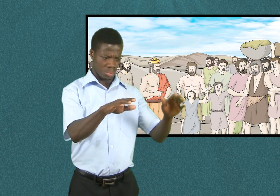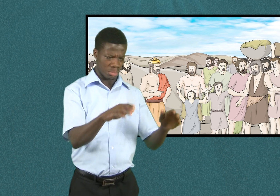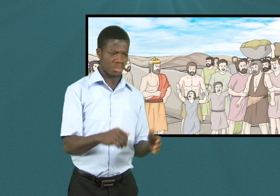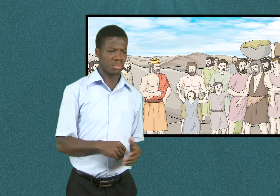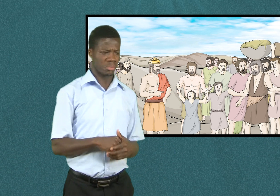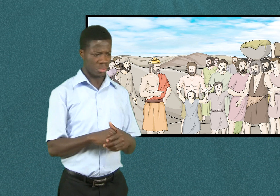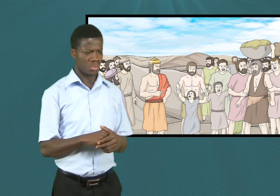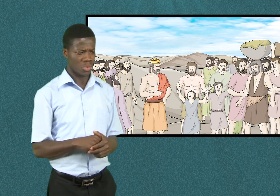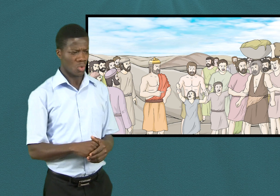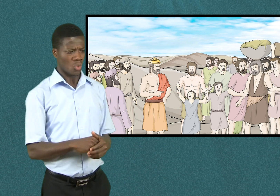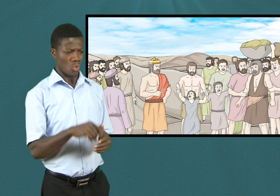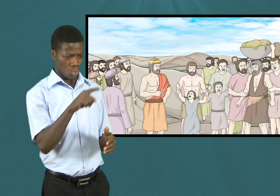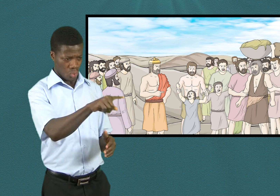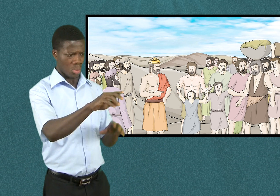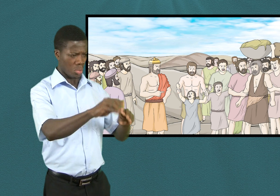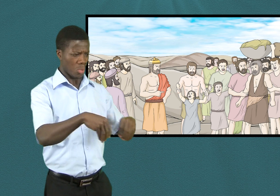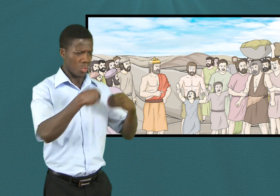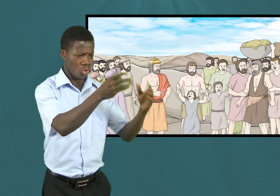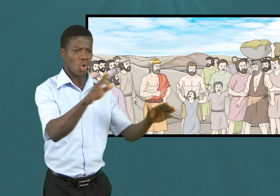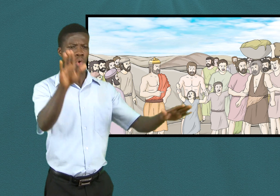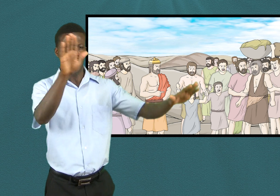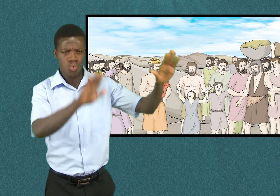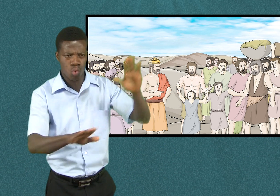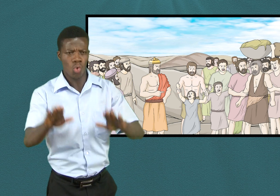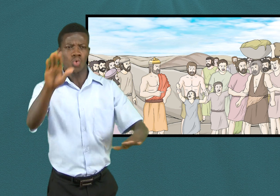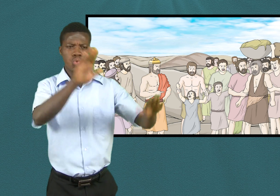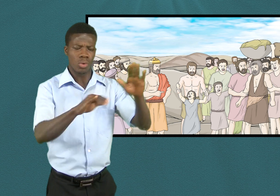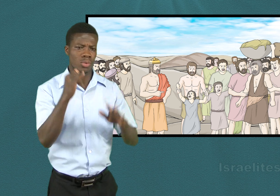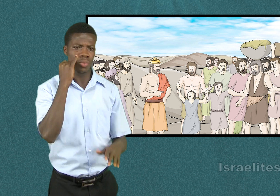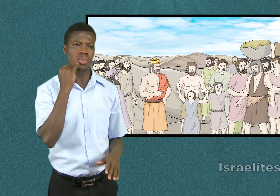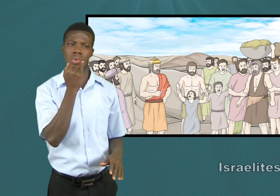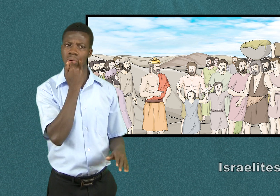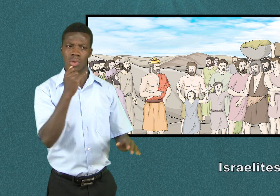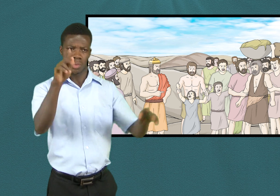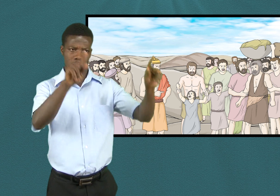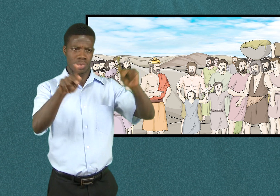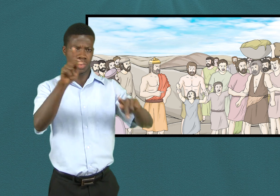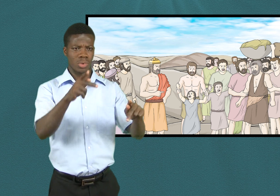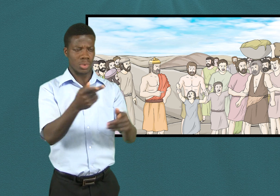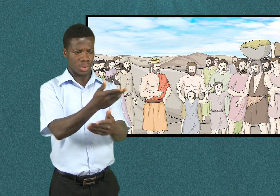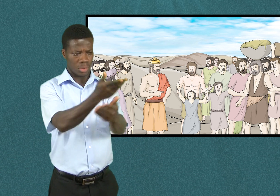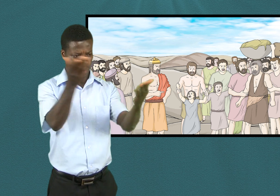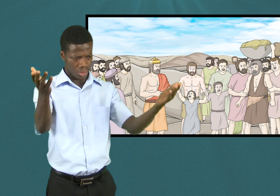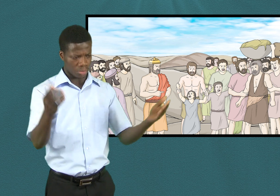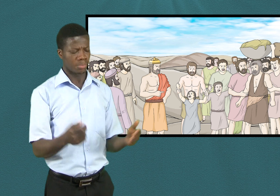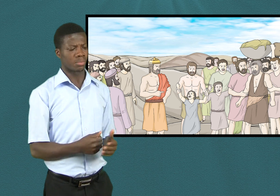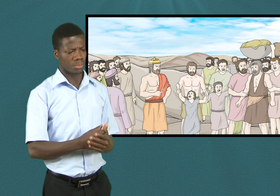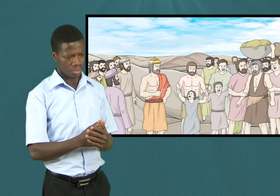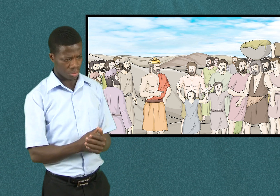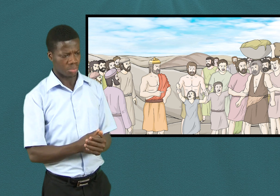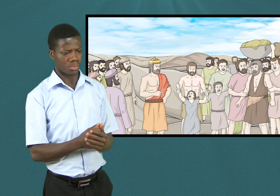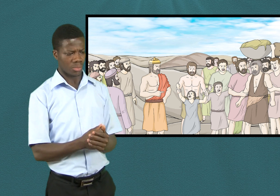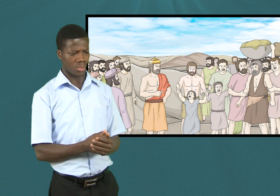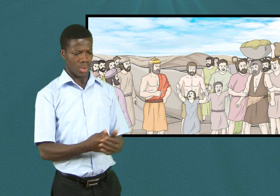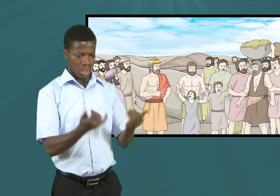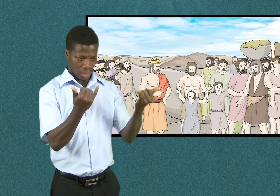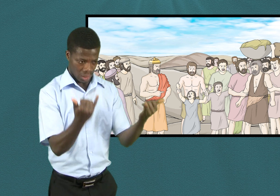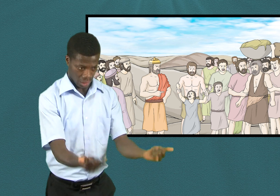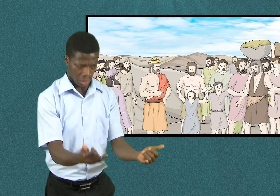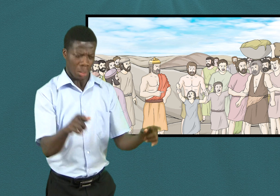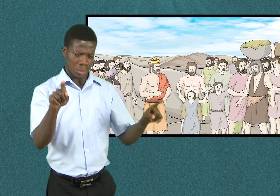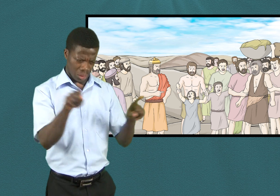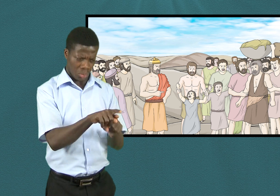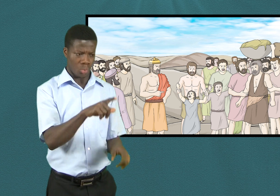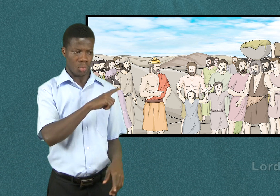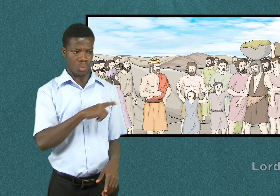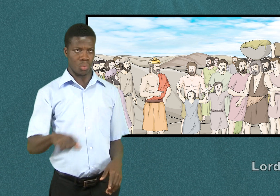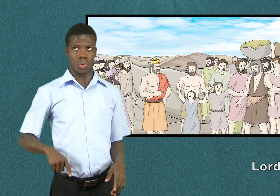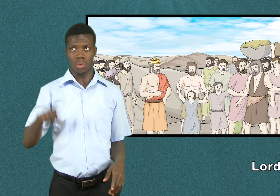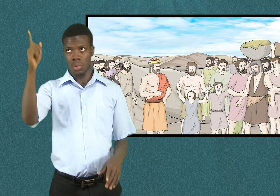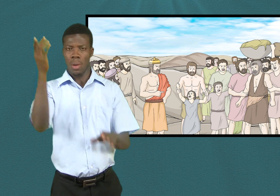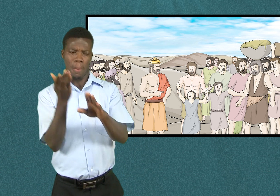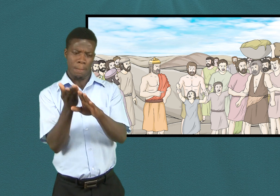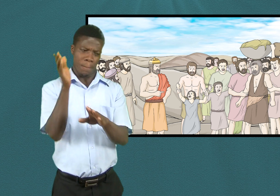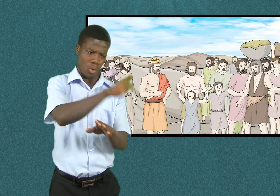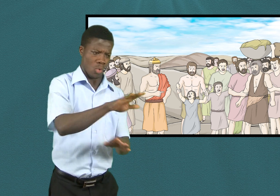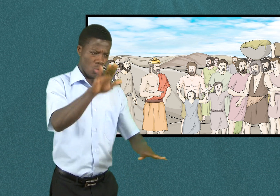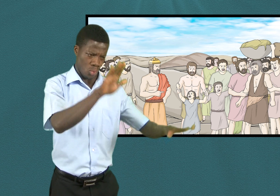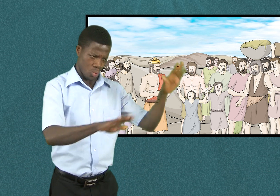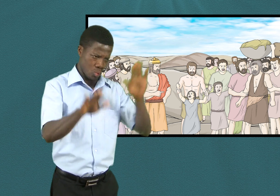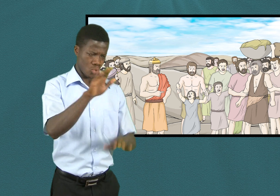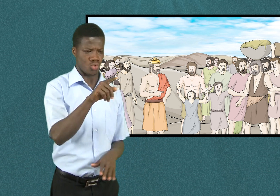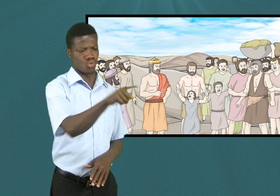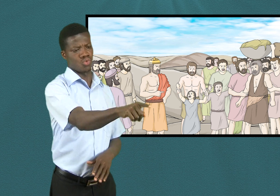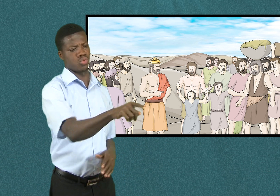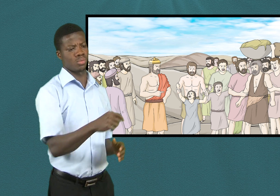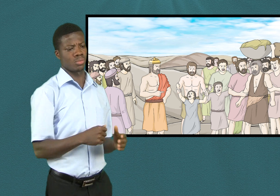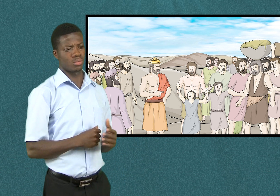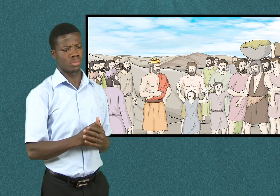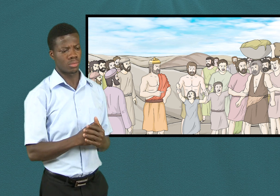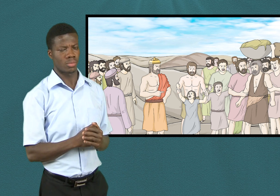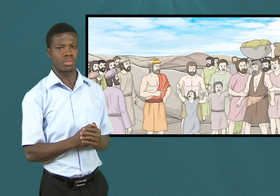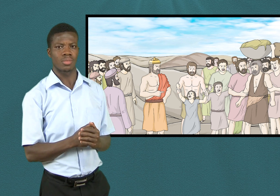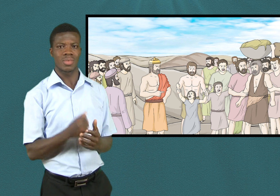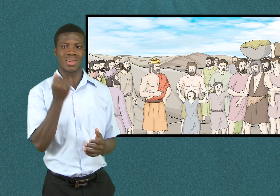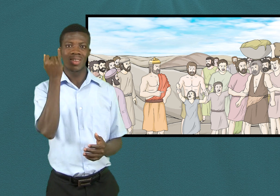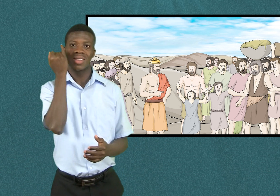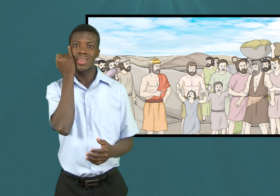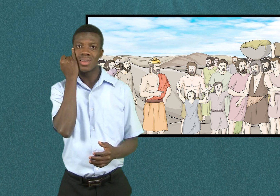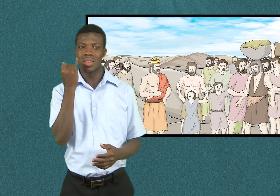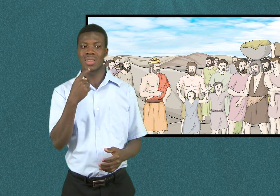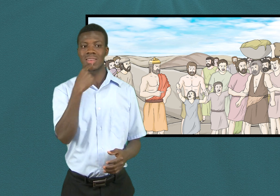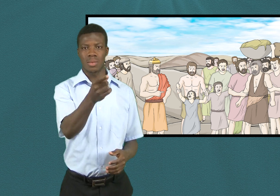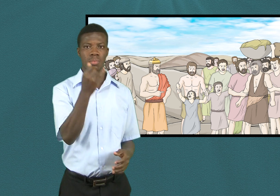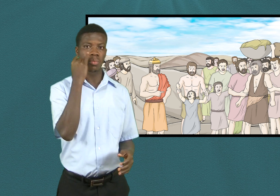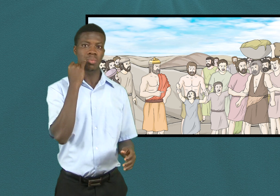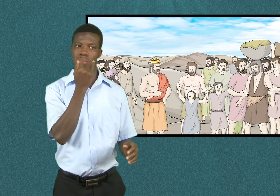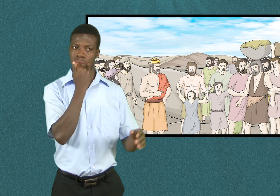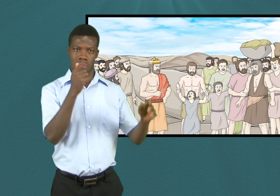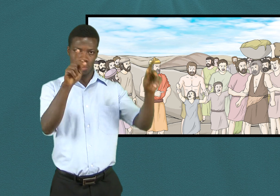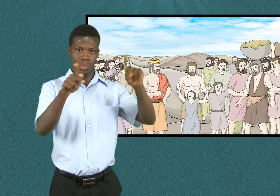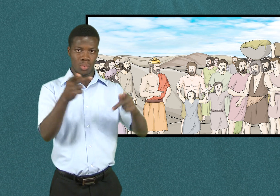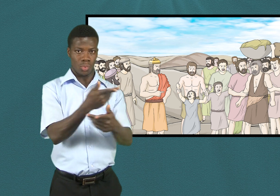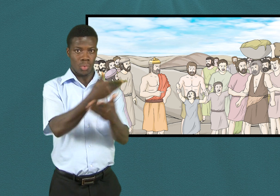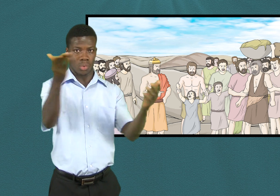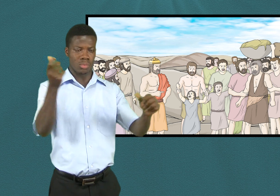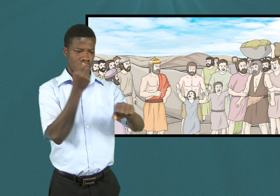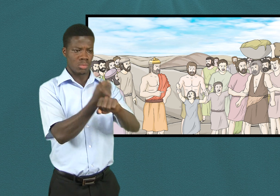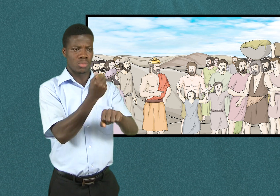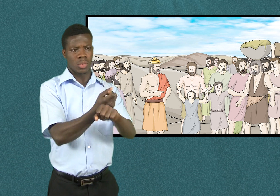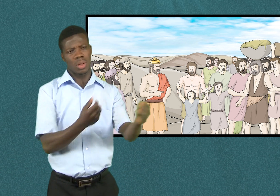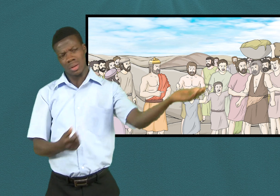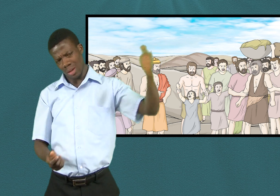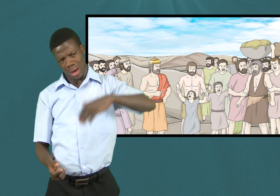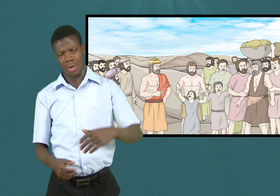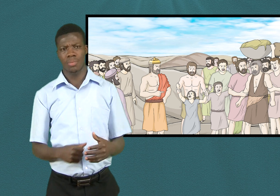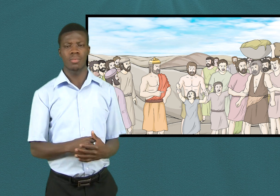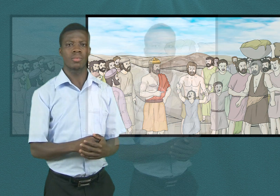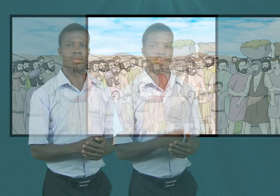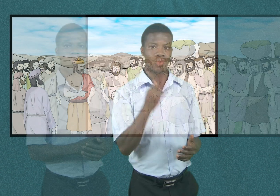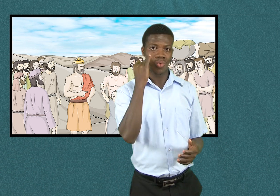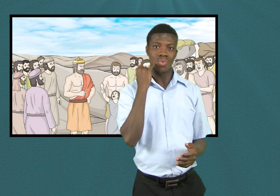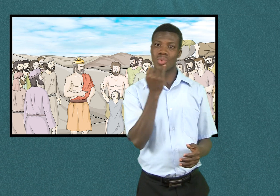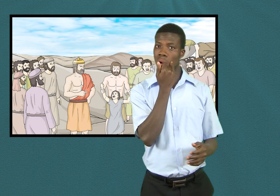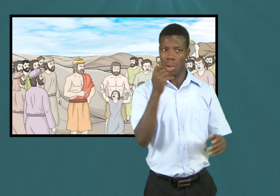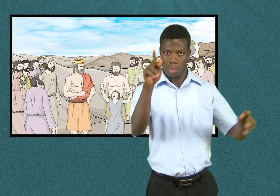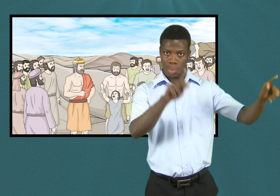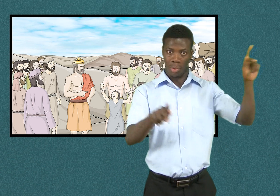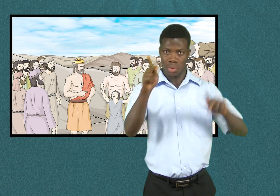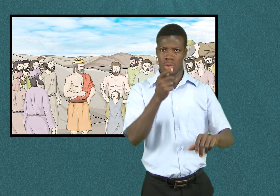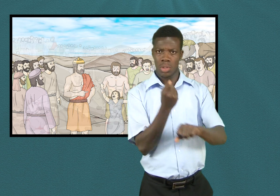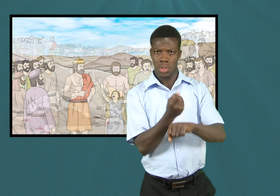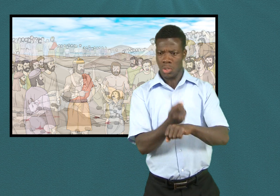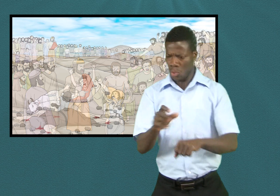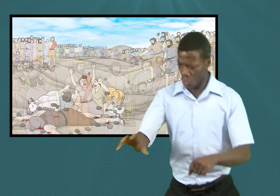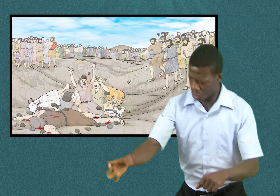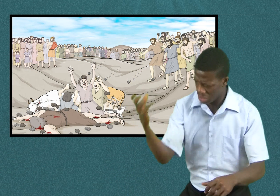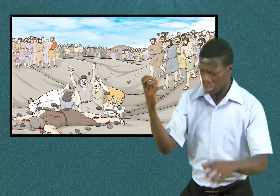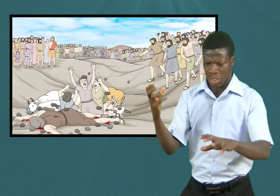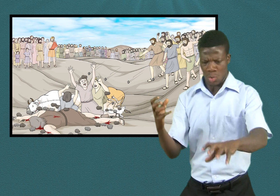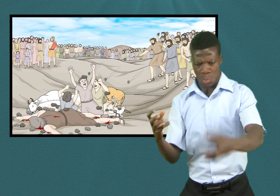“Why have you brought this trouble upon us?” said Joshua. “Today the LORD will bring trouble upon you!”